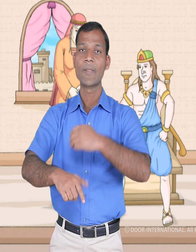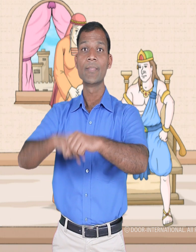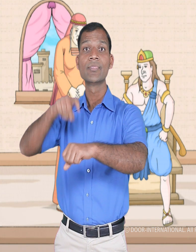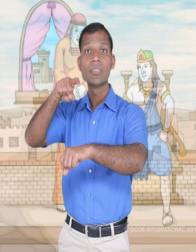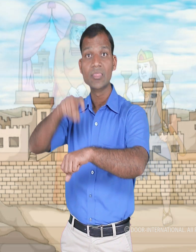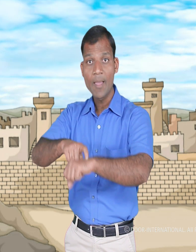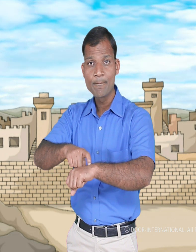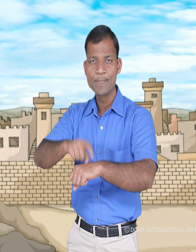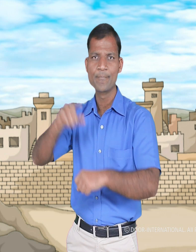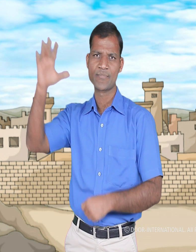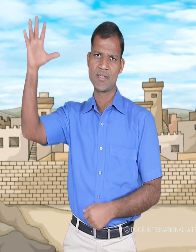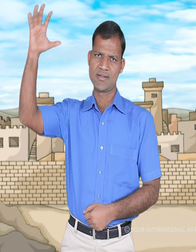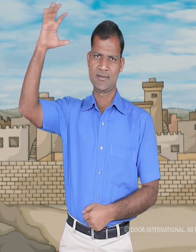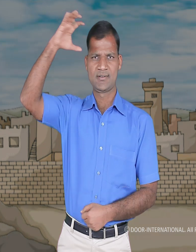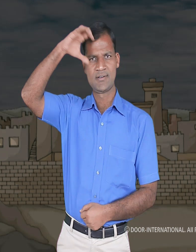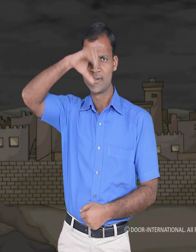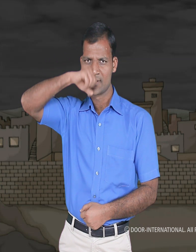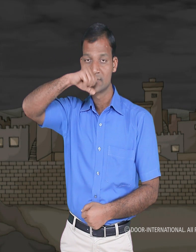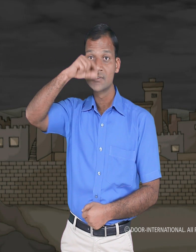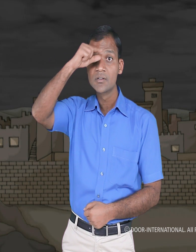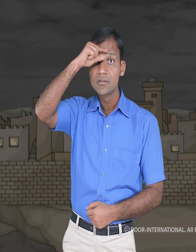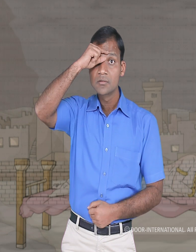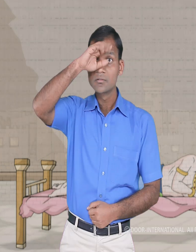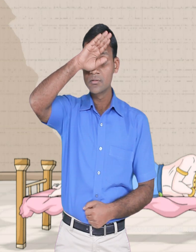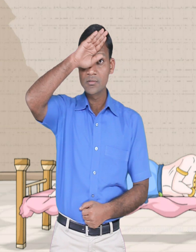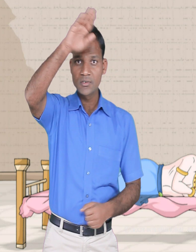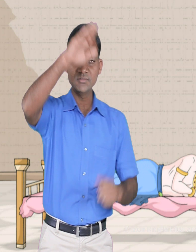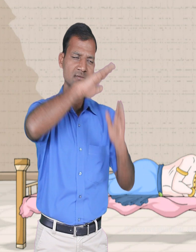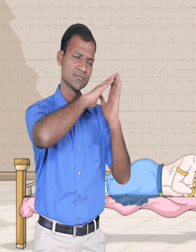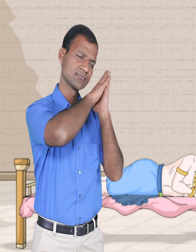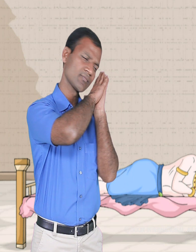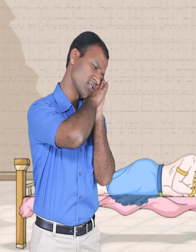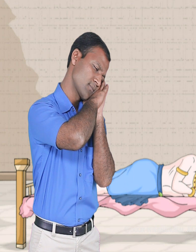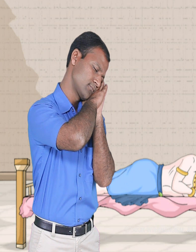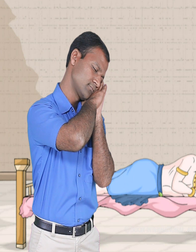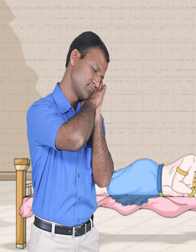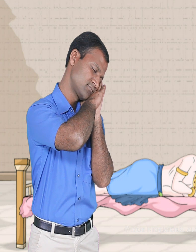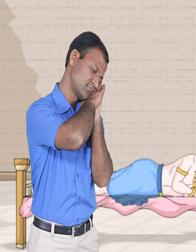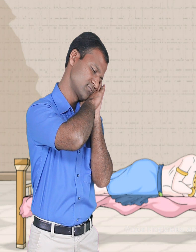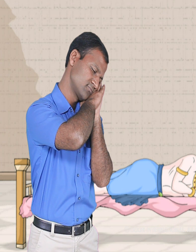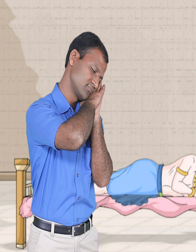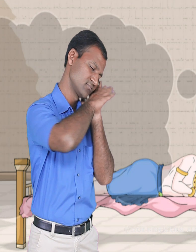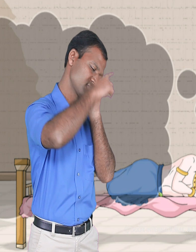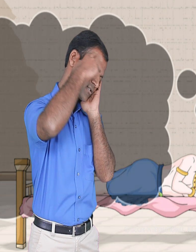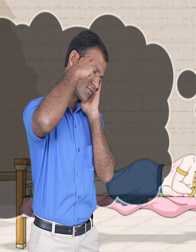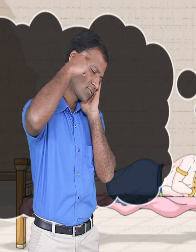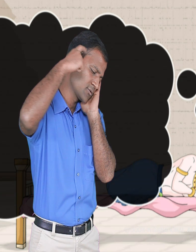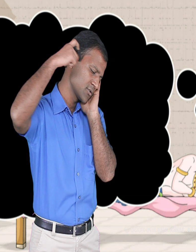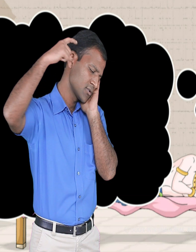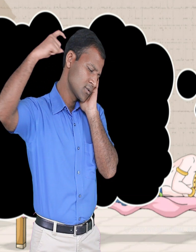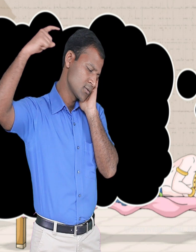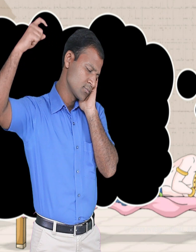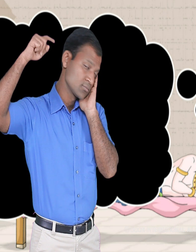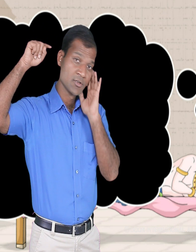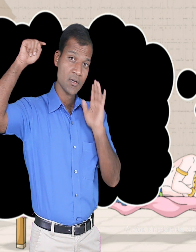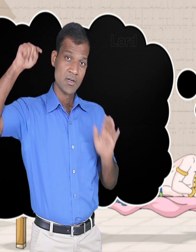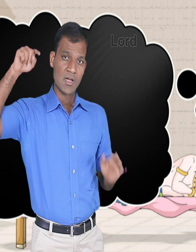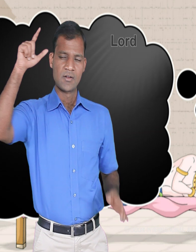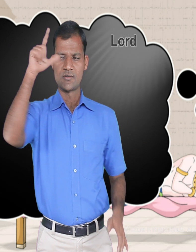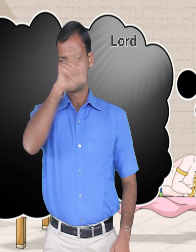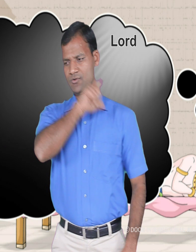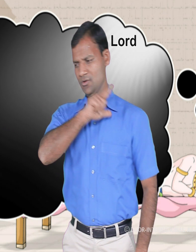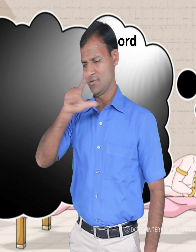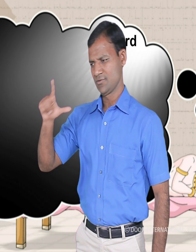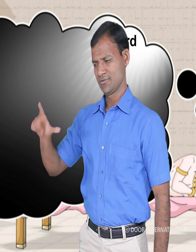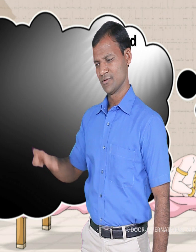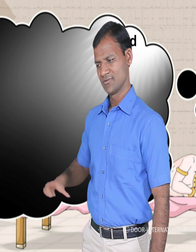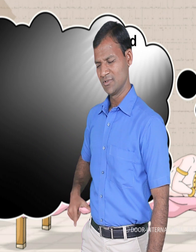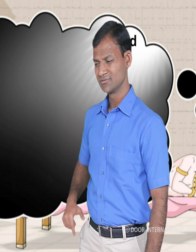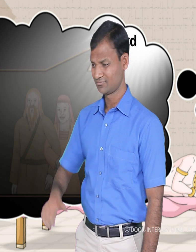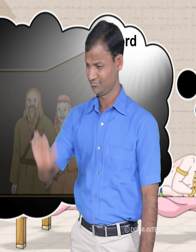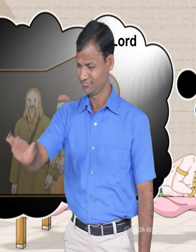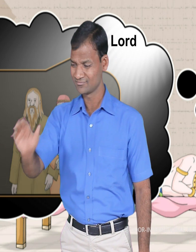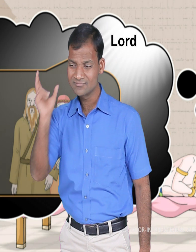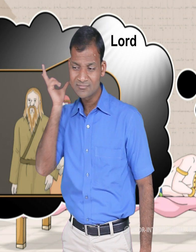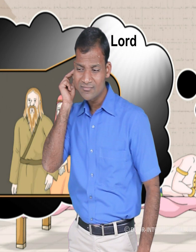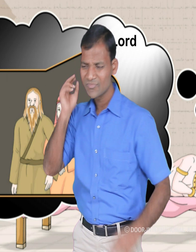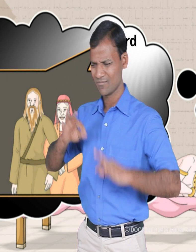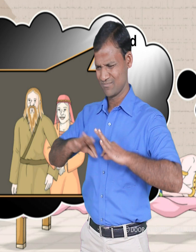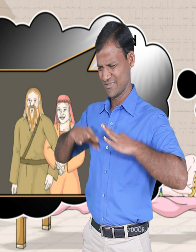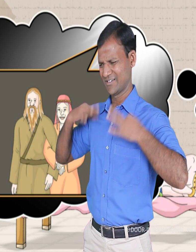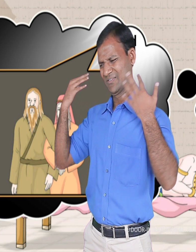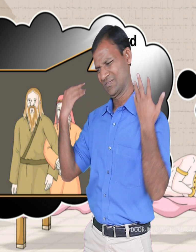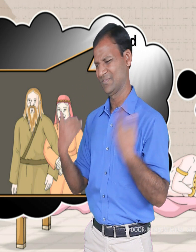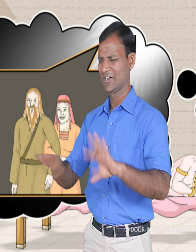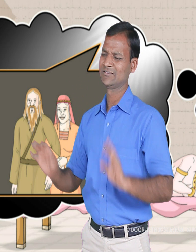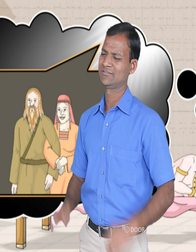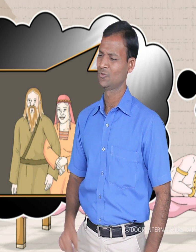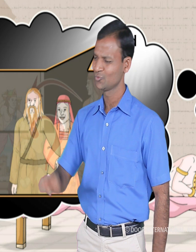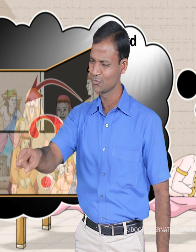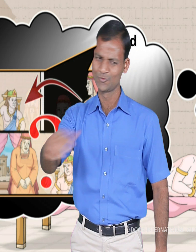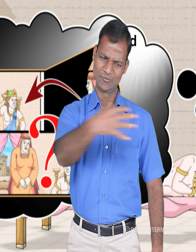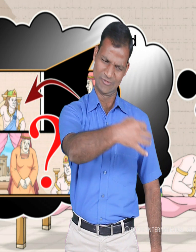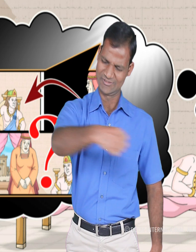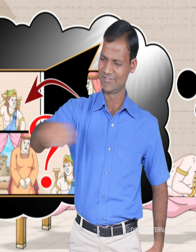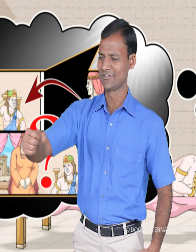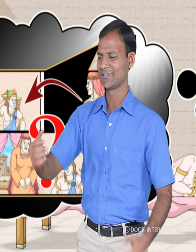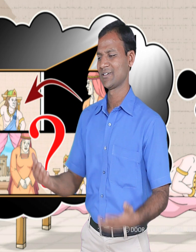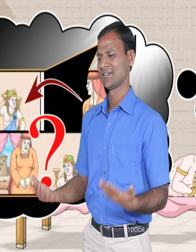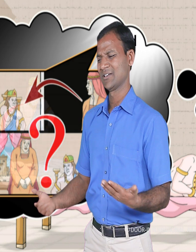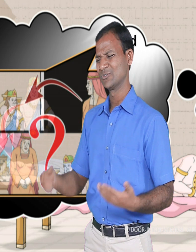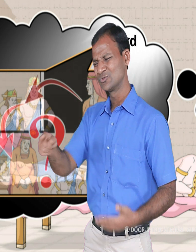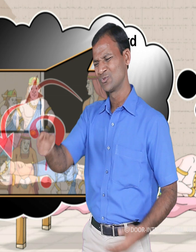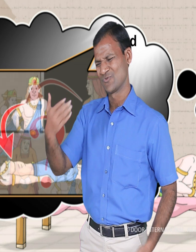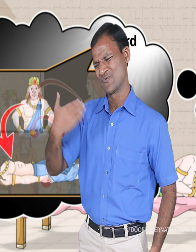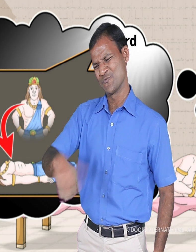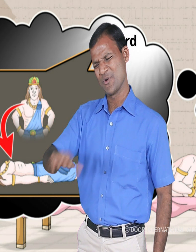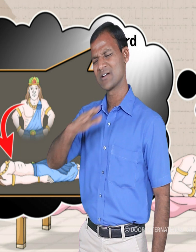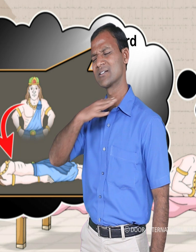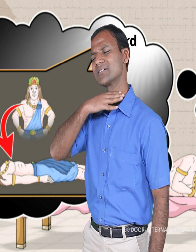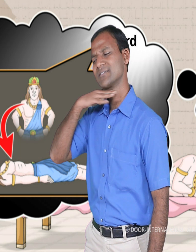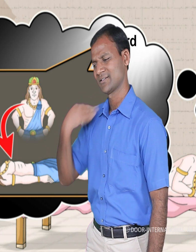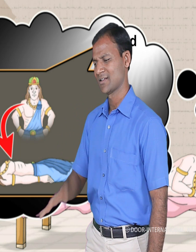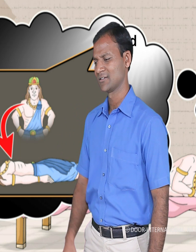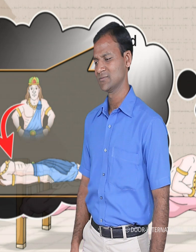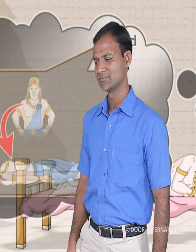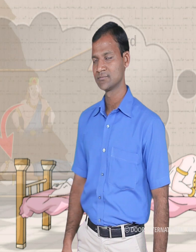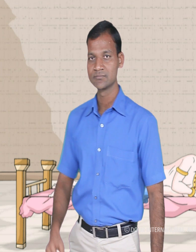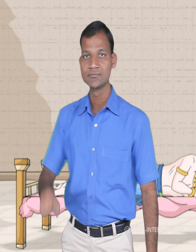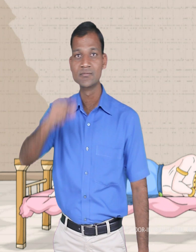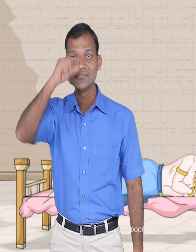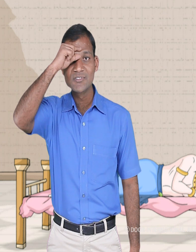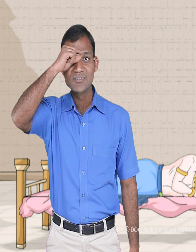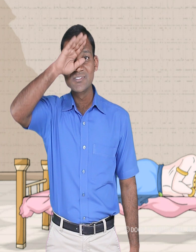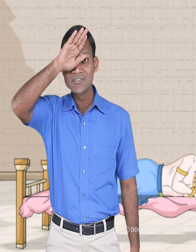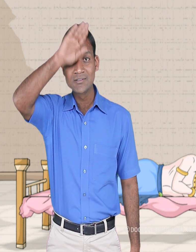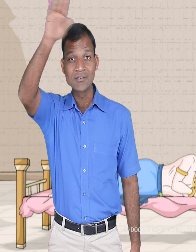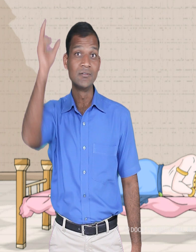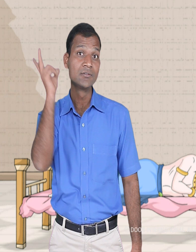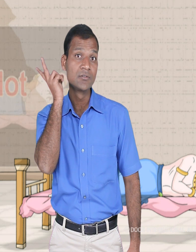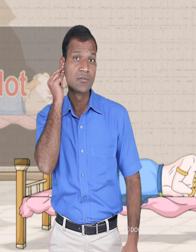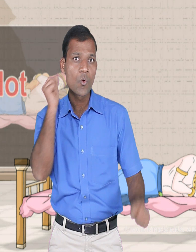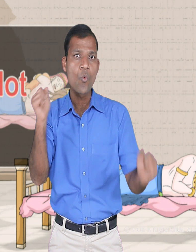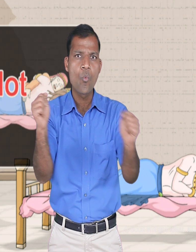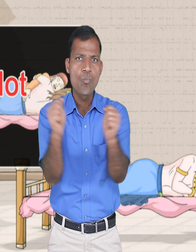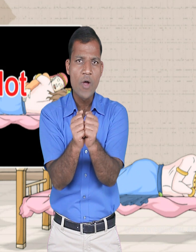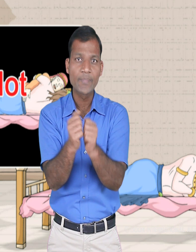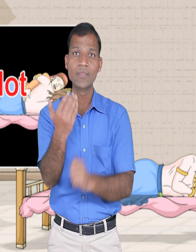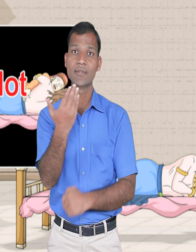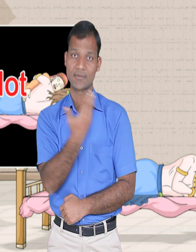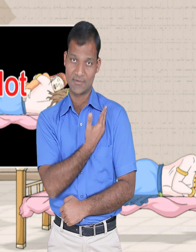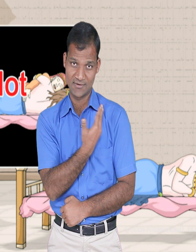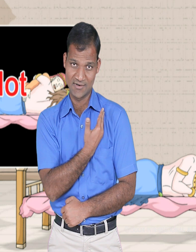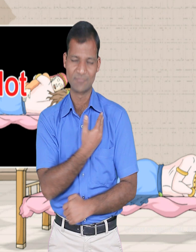One night, however, God came to Abimelech in a dream and told him, “You are as good as dead because of the woman you have taken, for she is a married woman.”